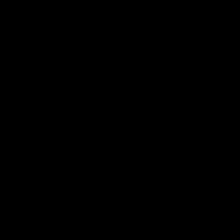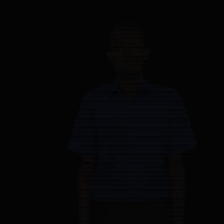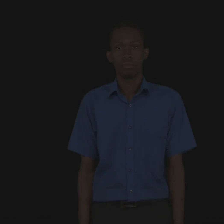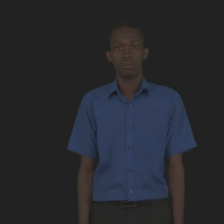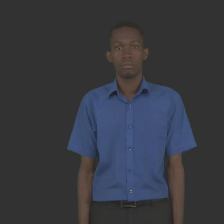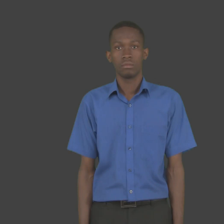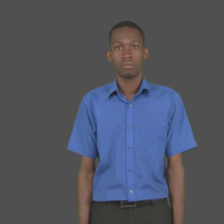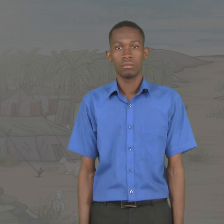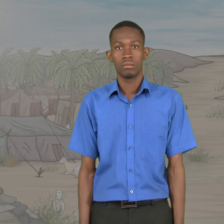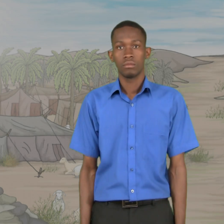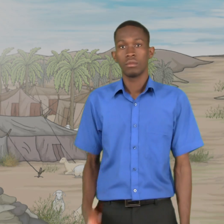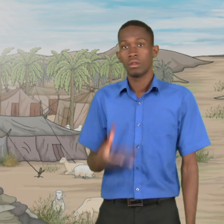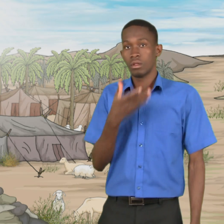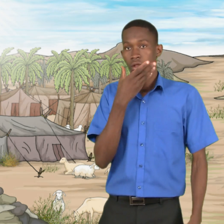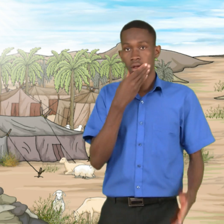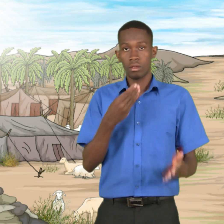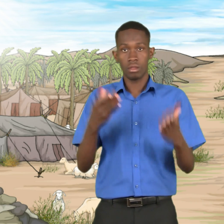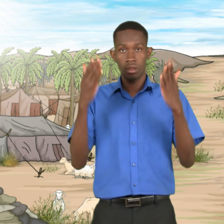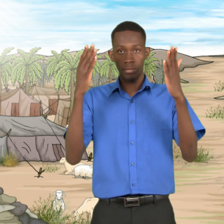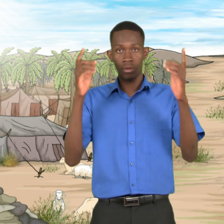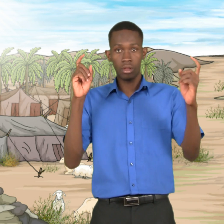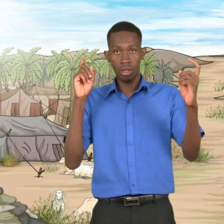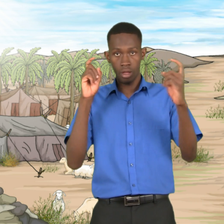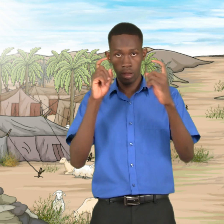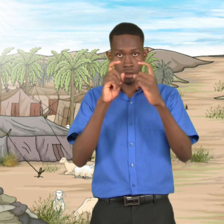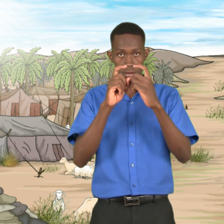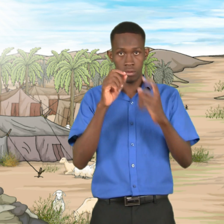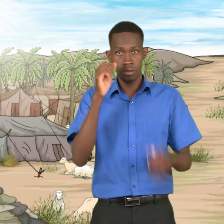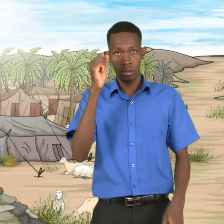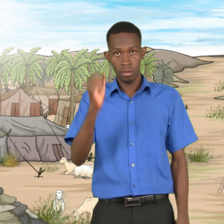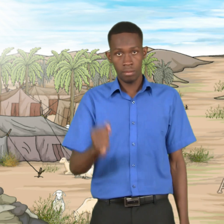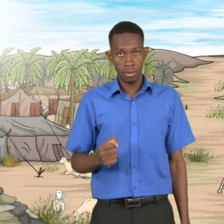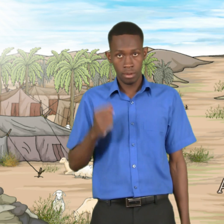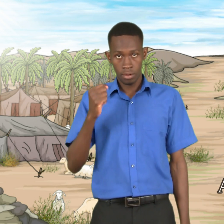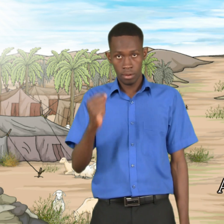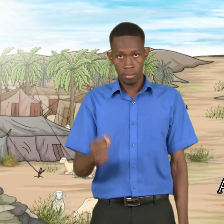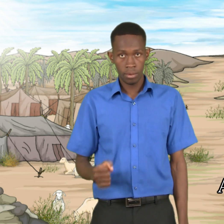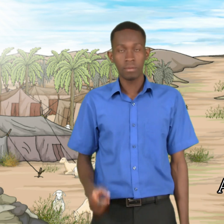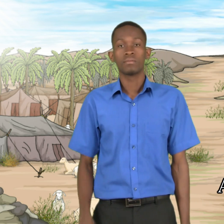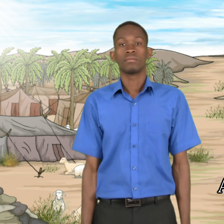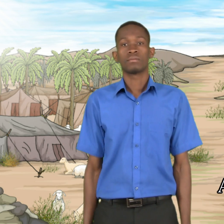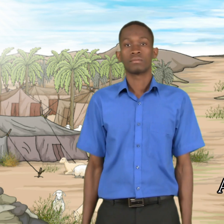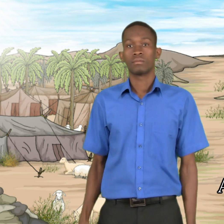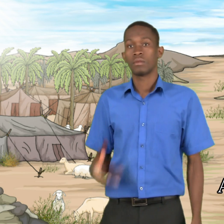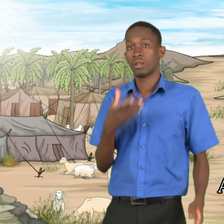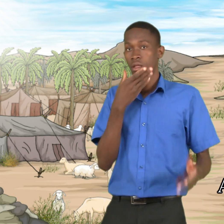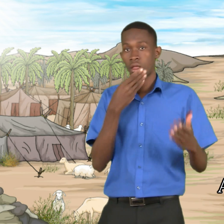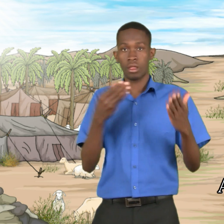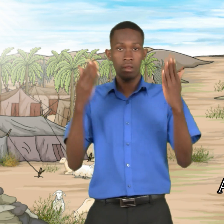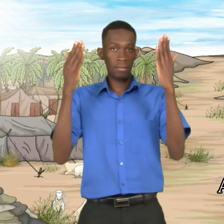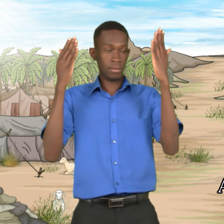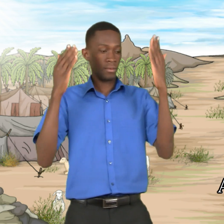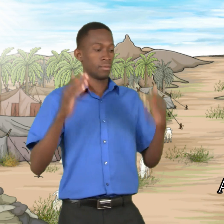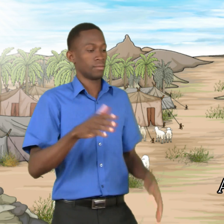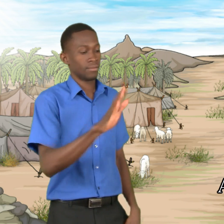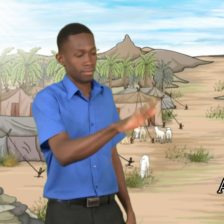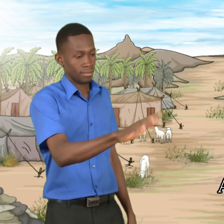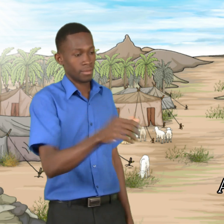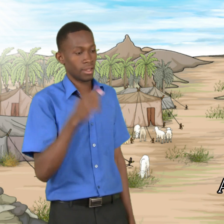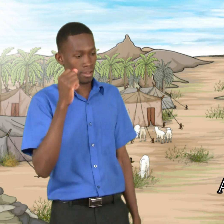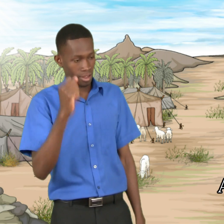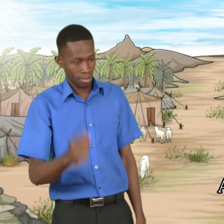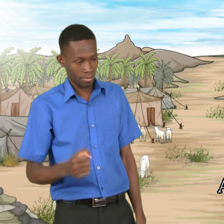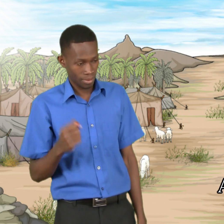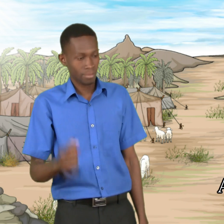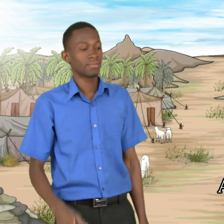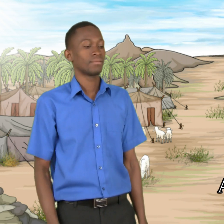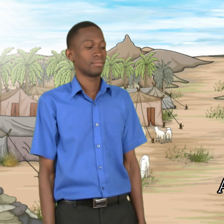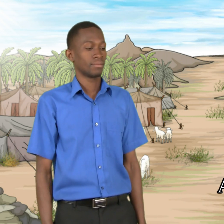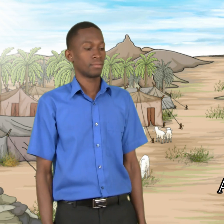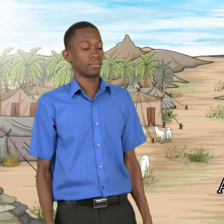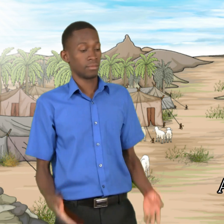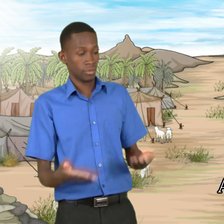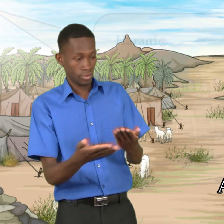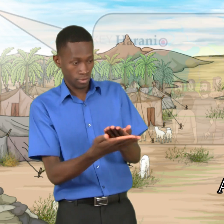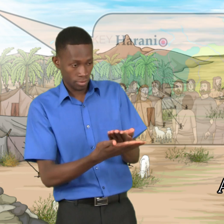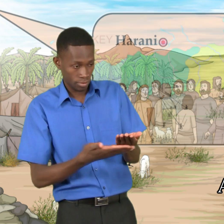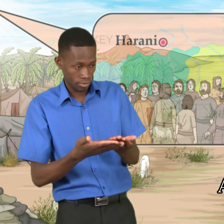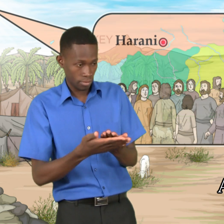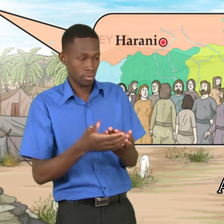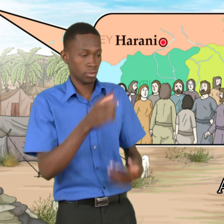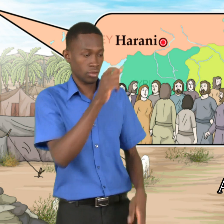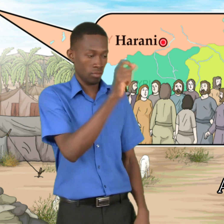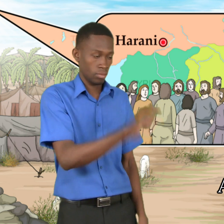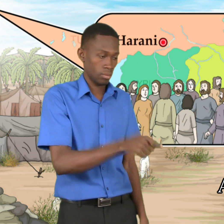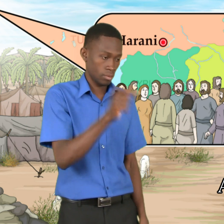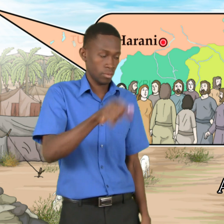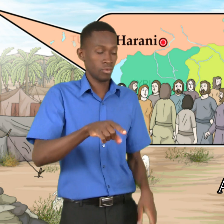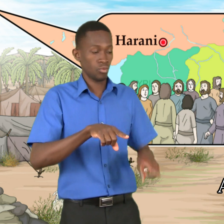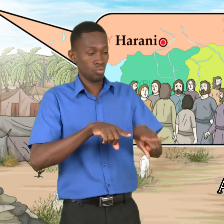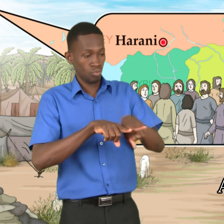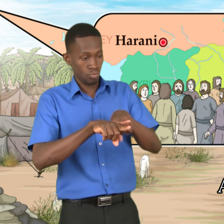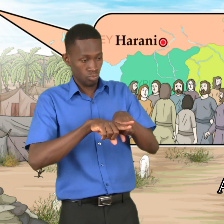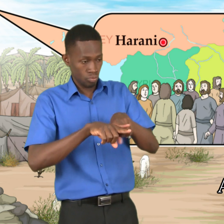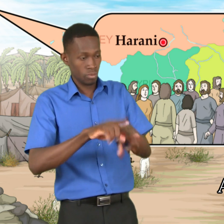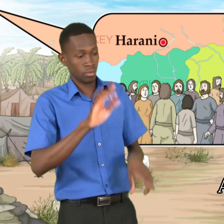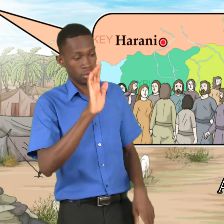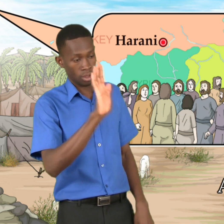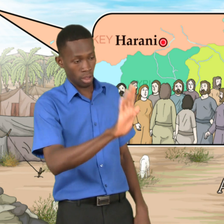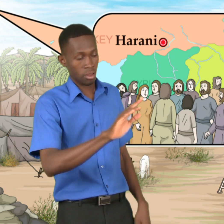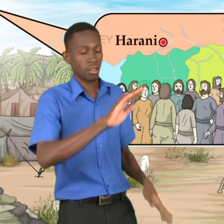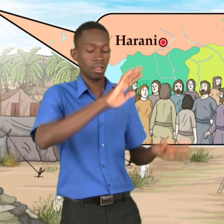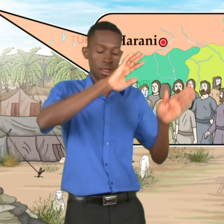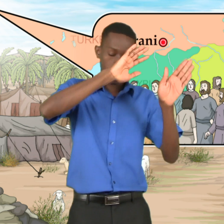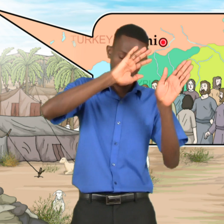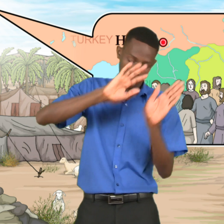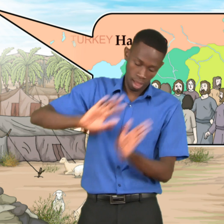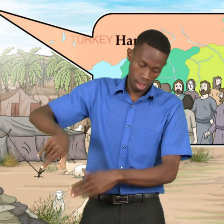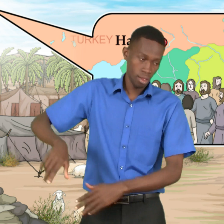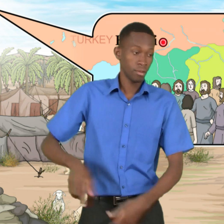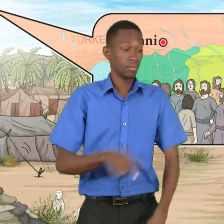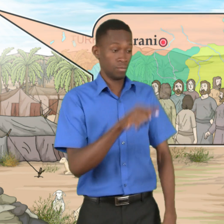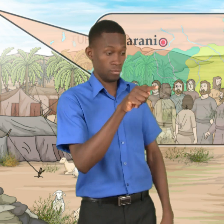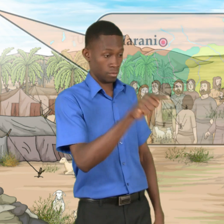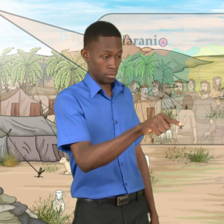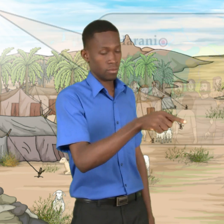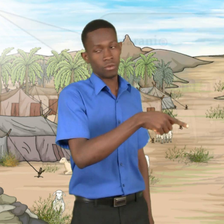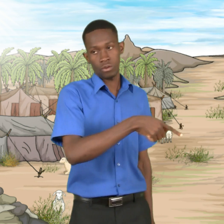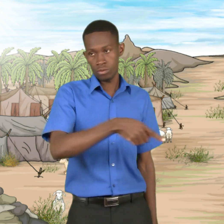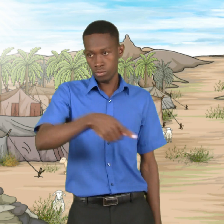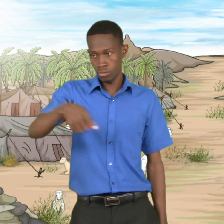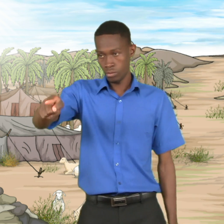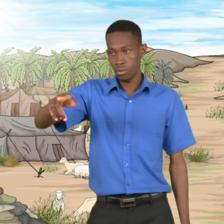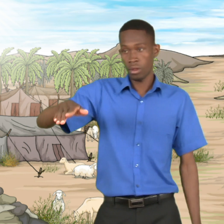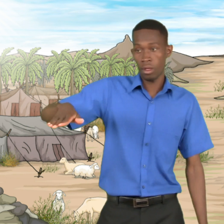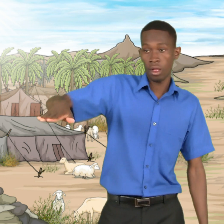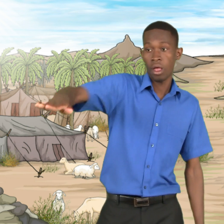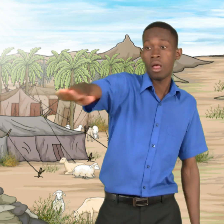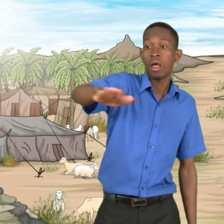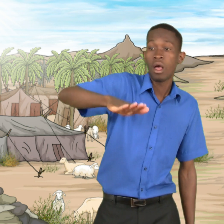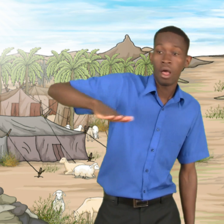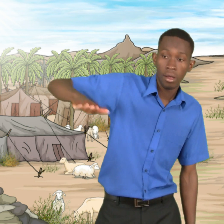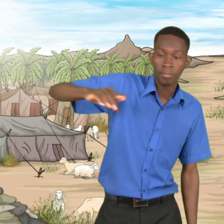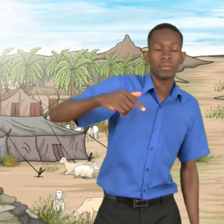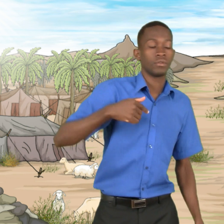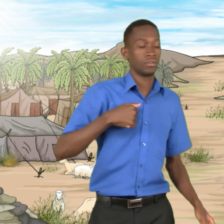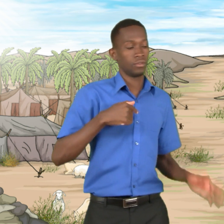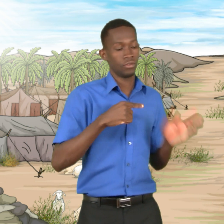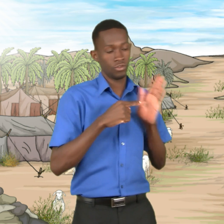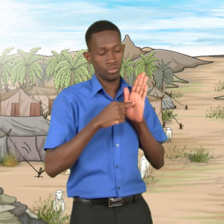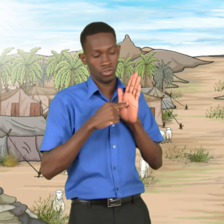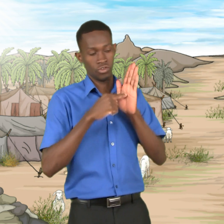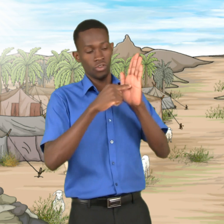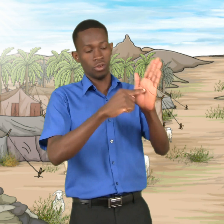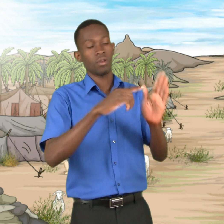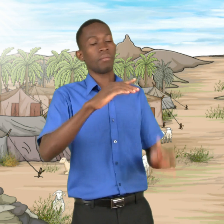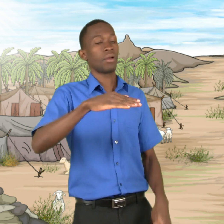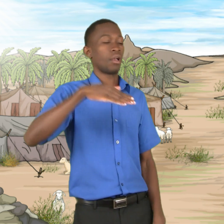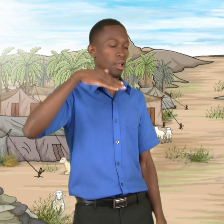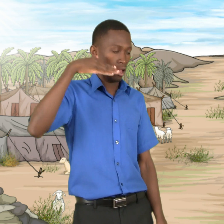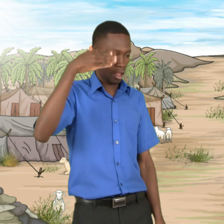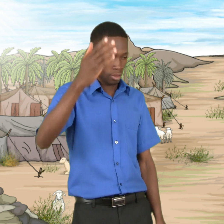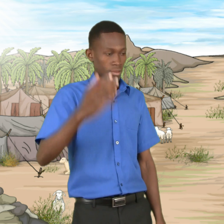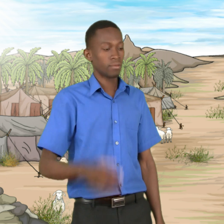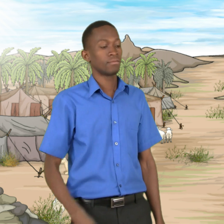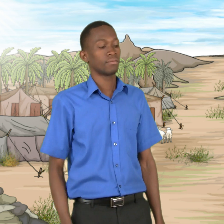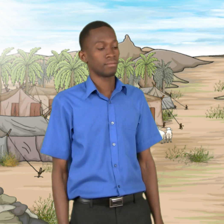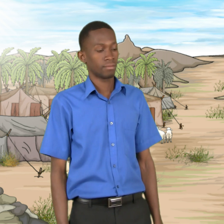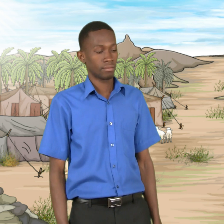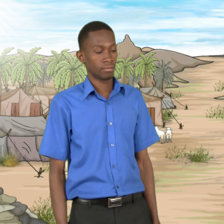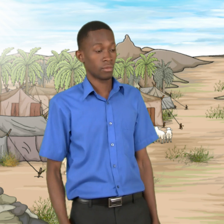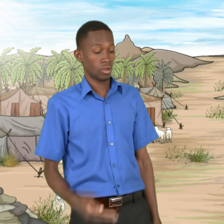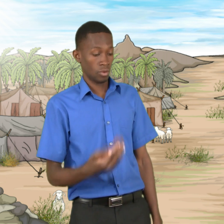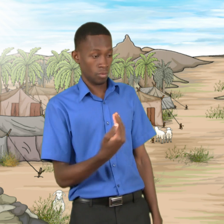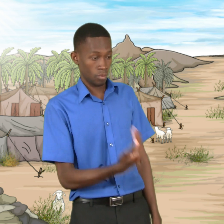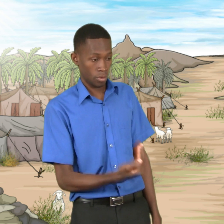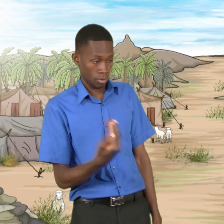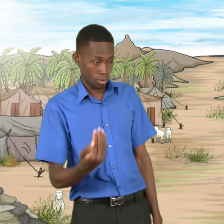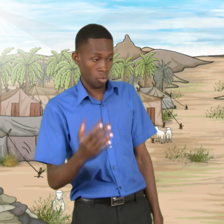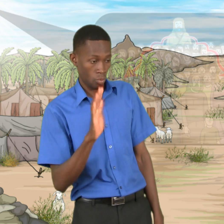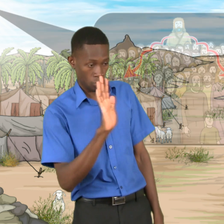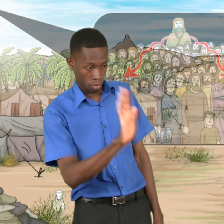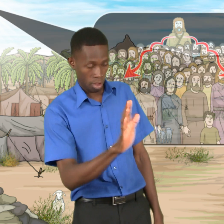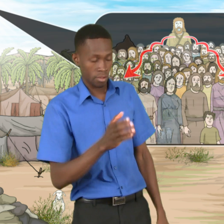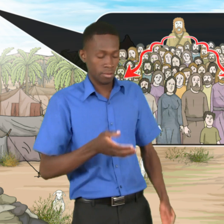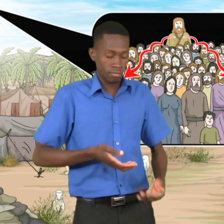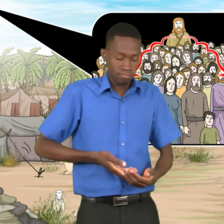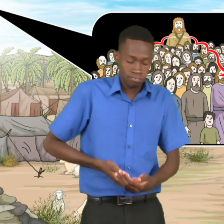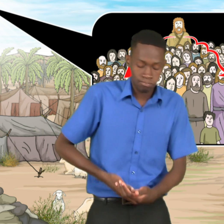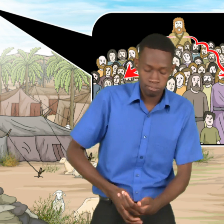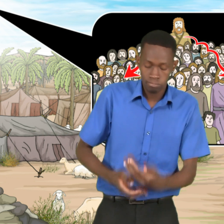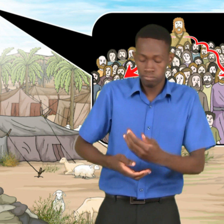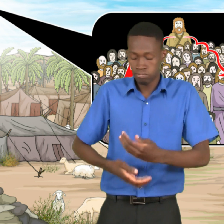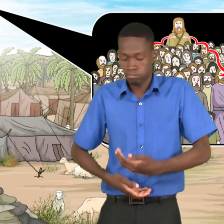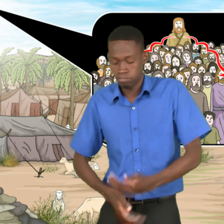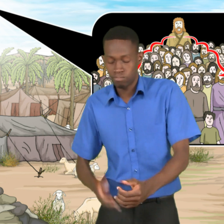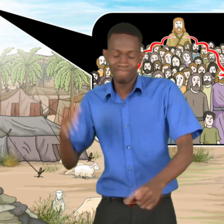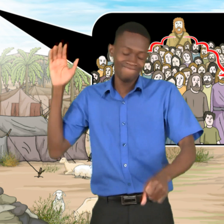Then the LORD said to Abram, “Leave your country, your kindred, and your father’s household, and go to the land I will show you.